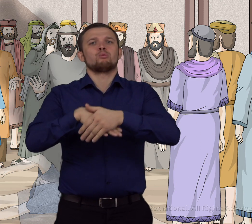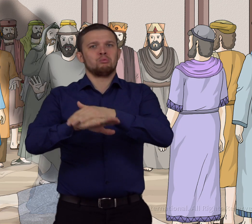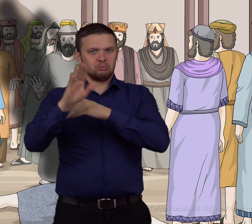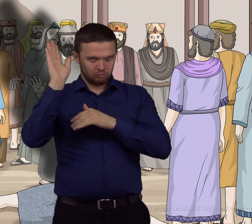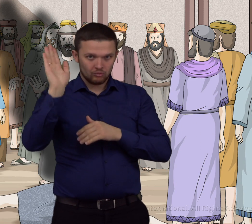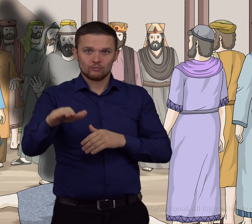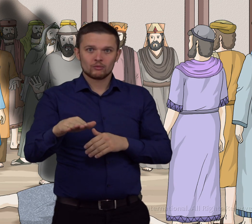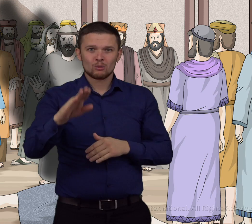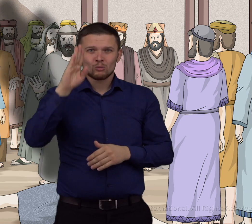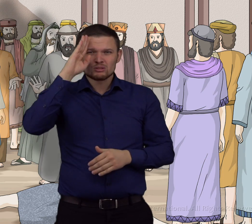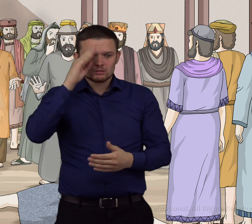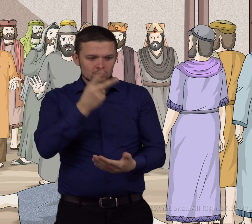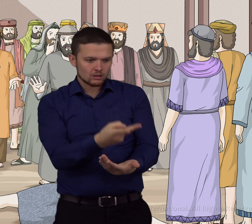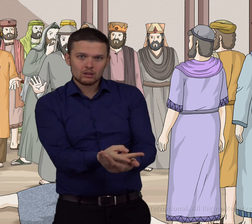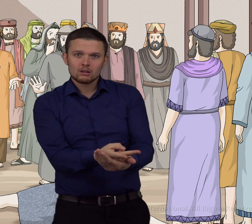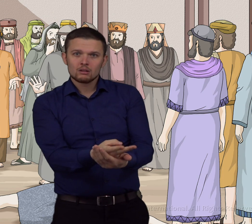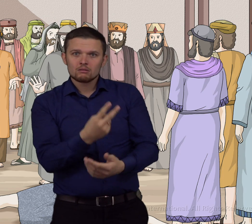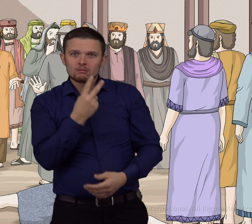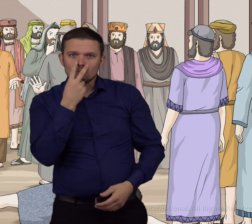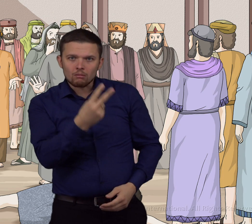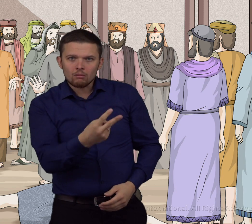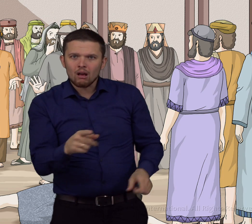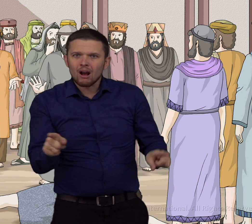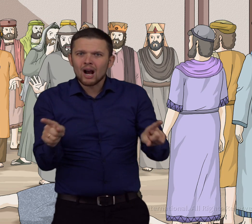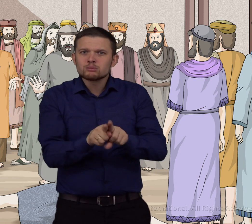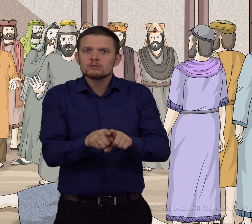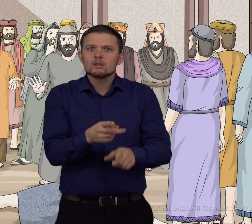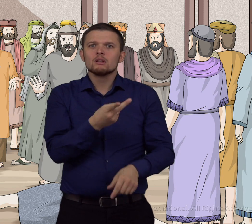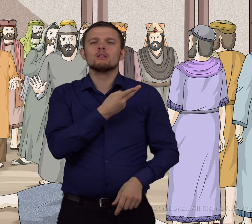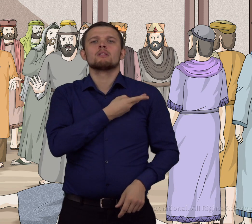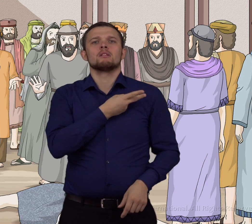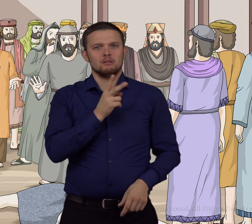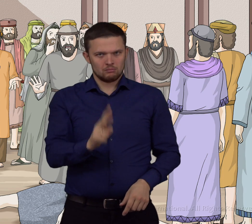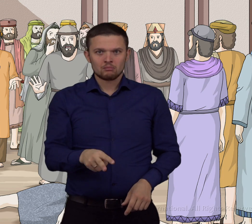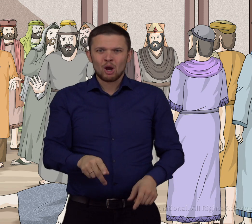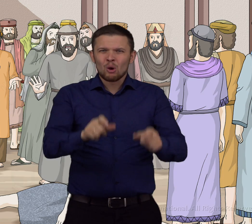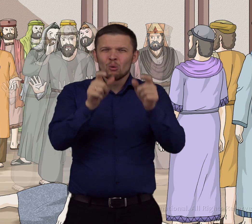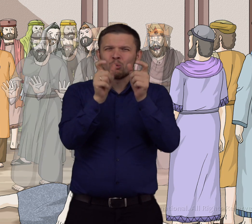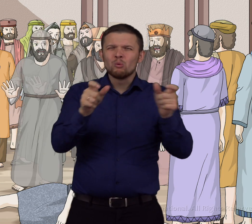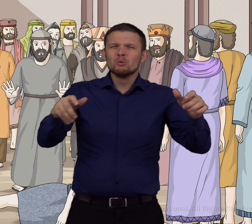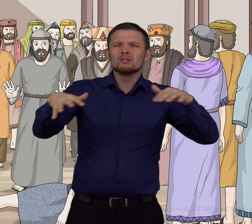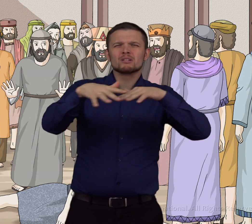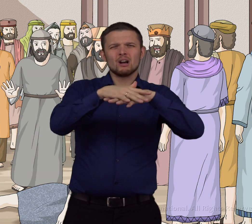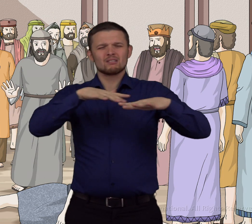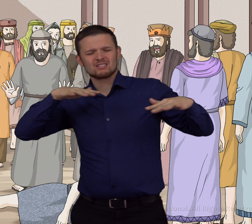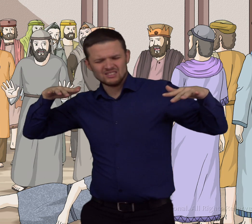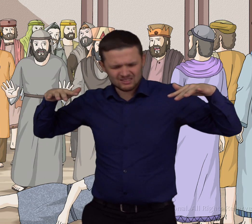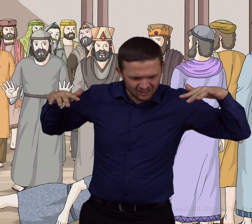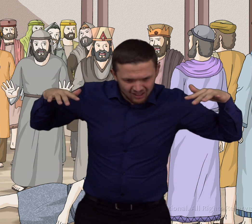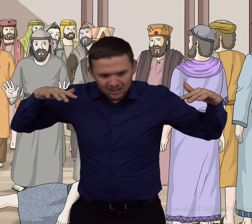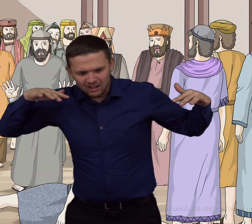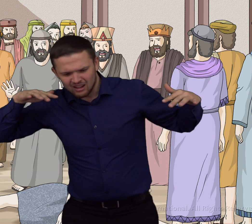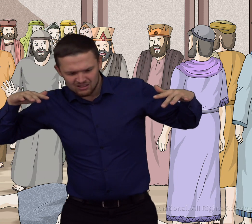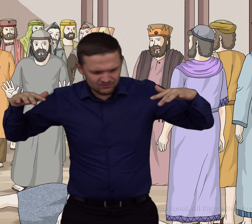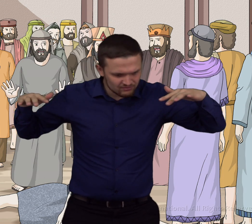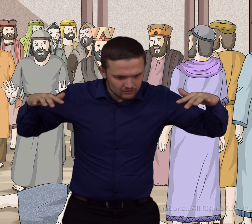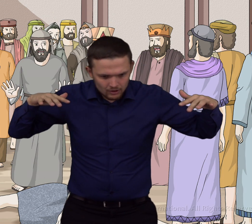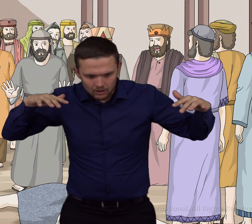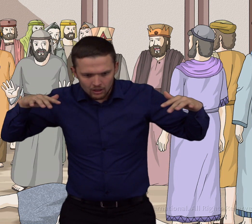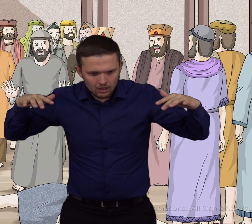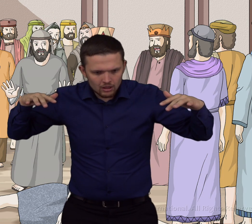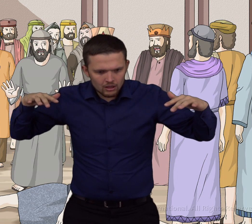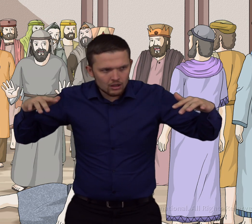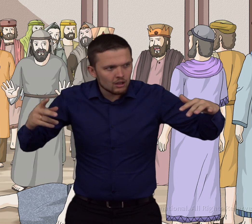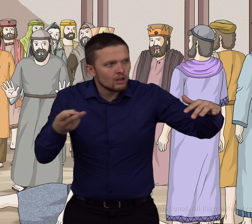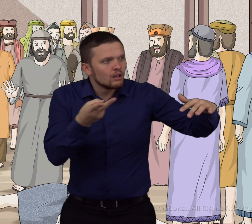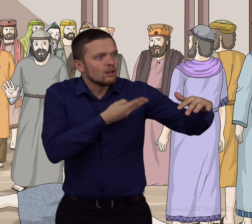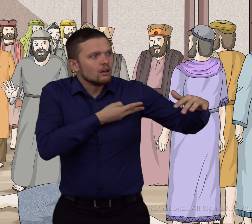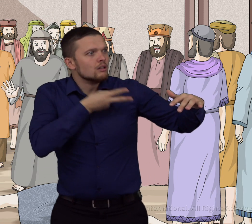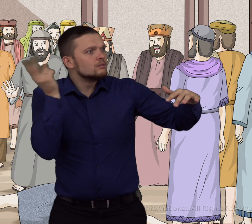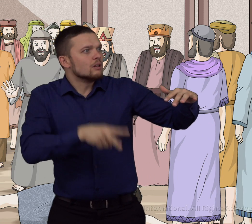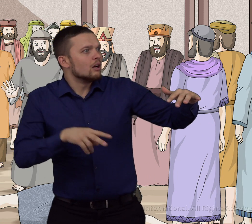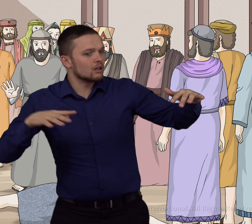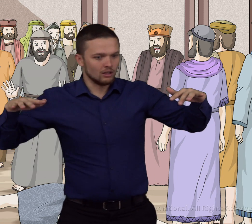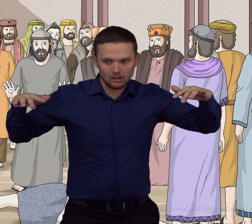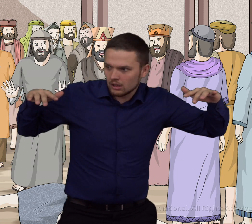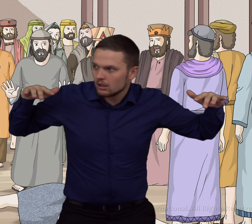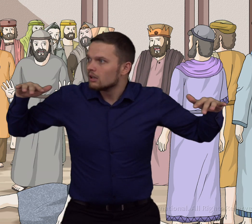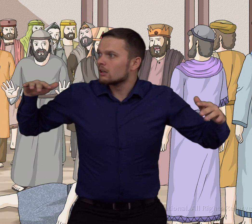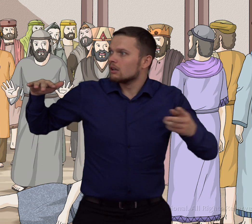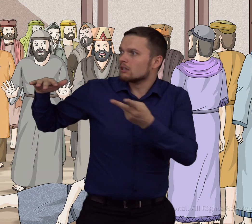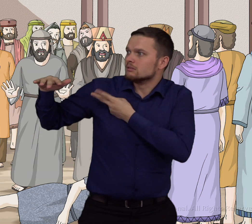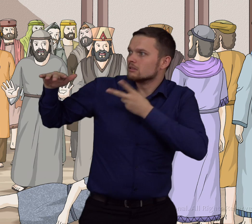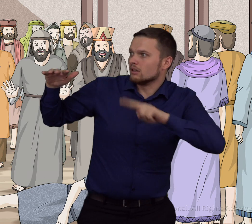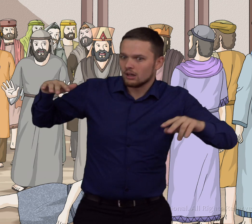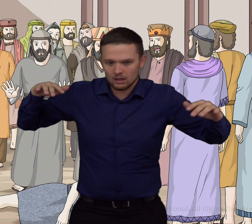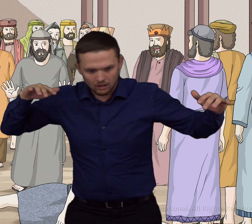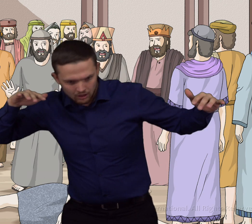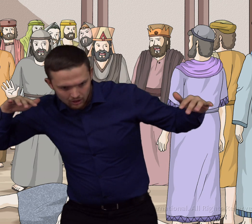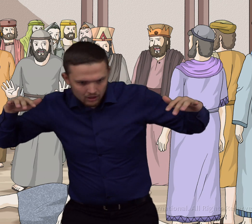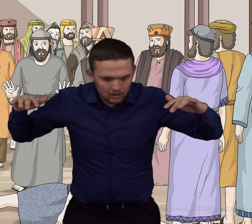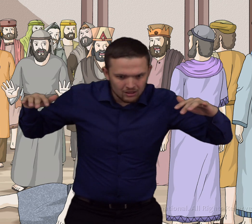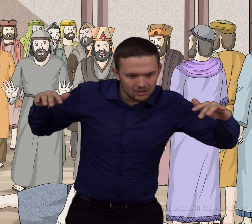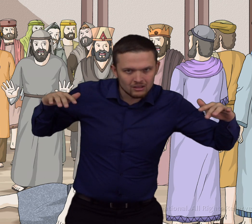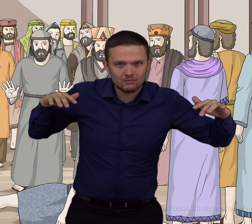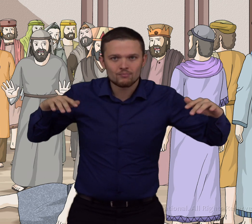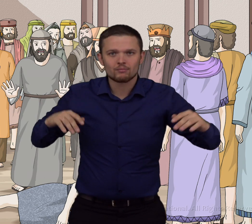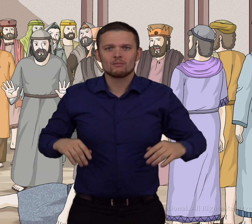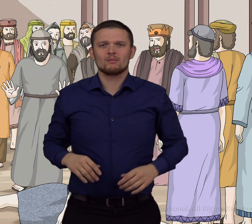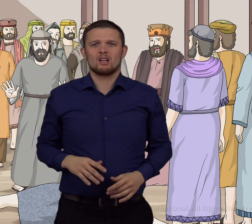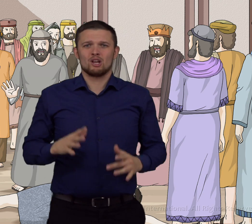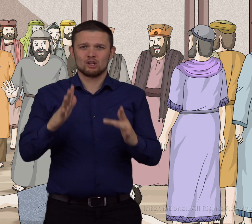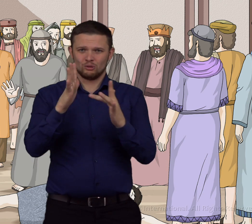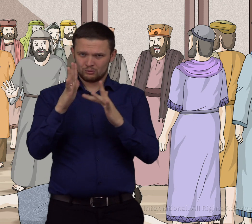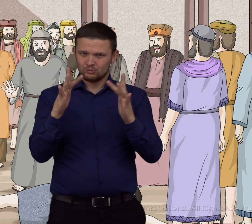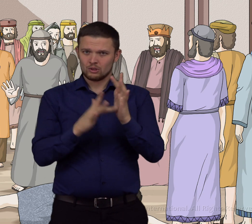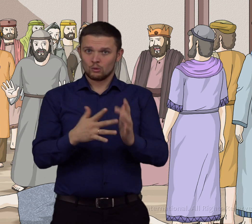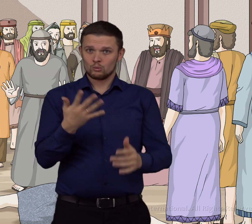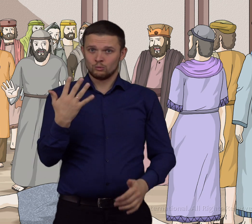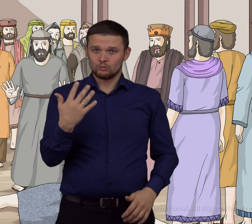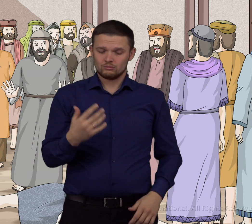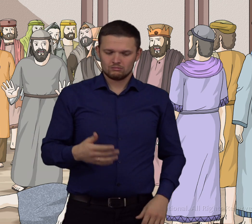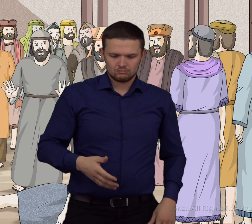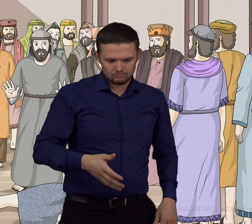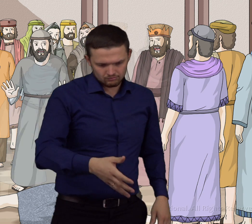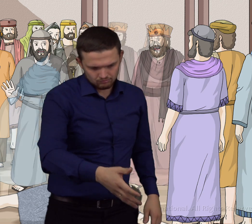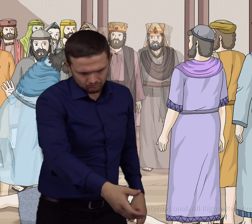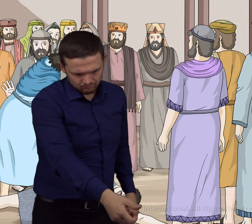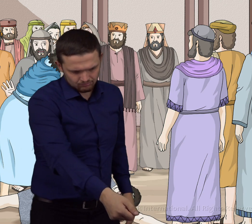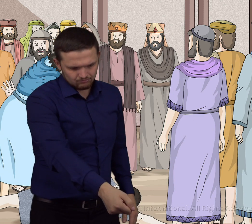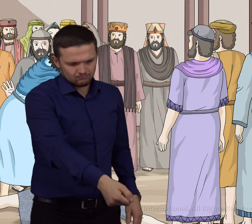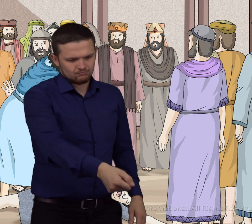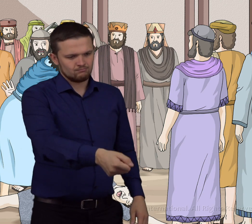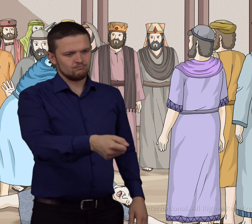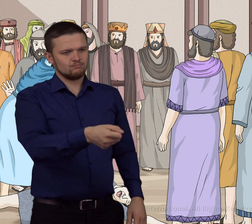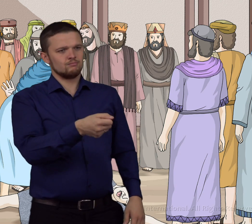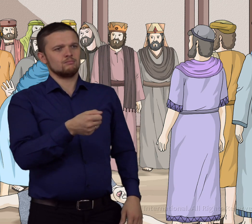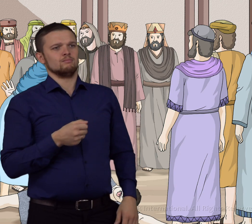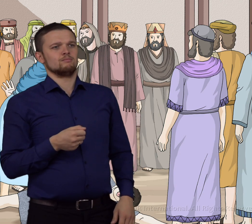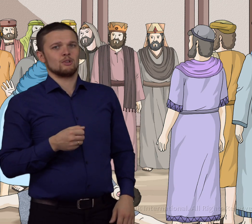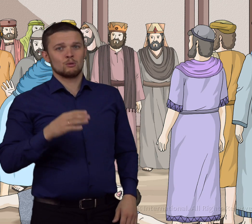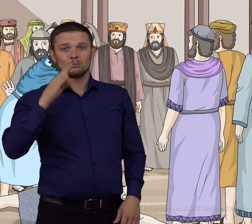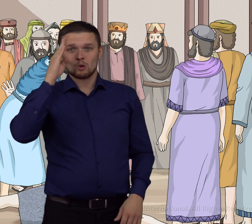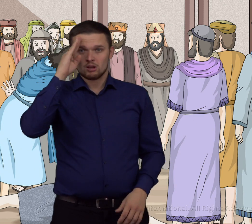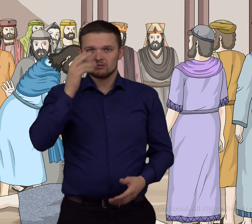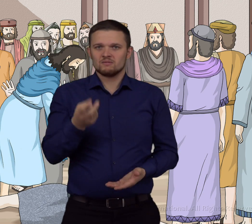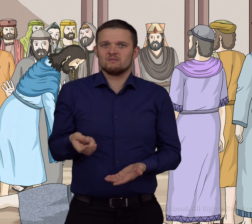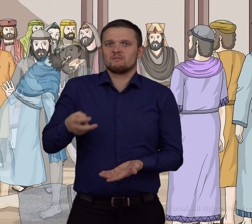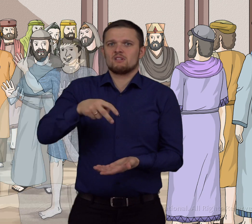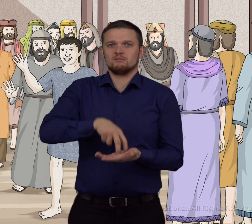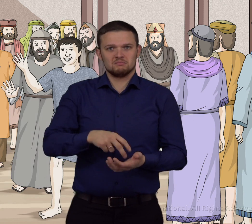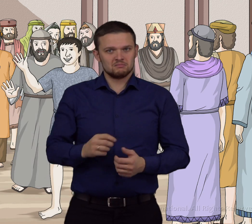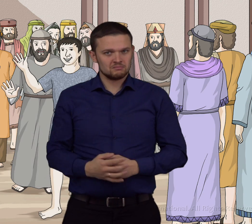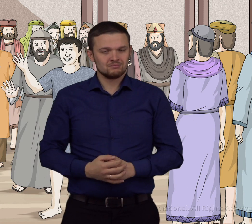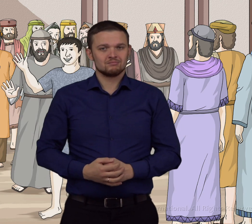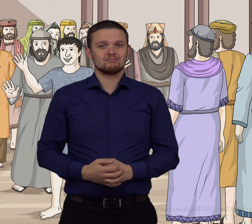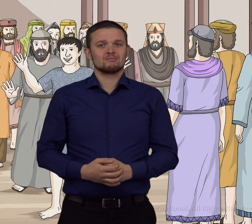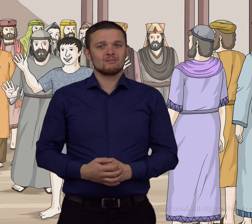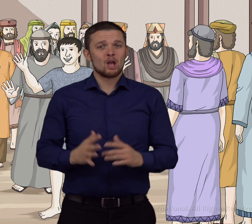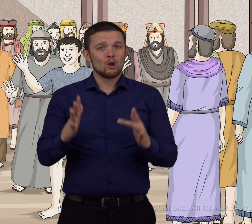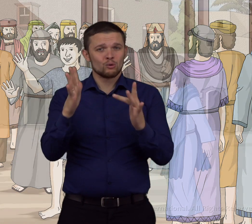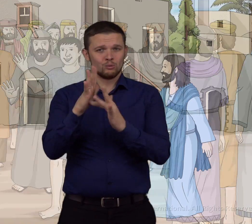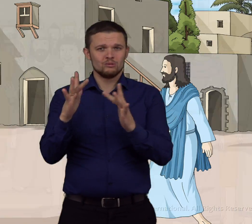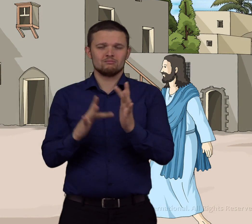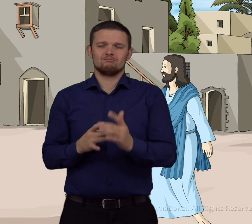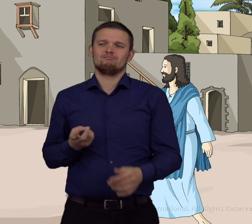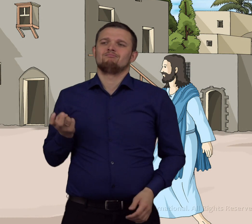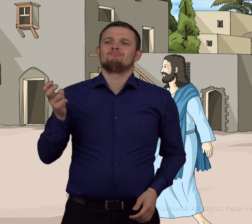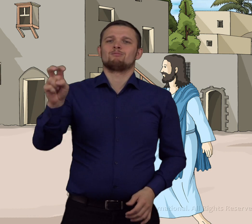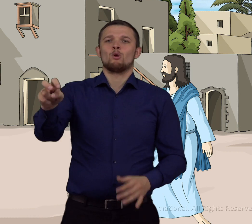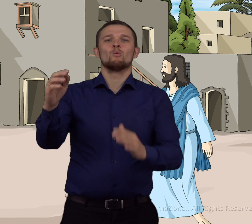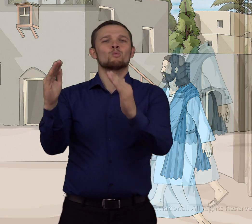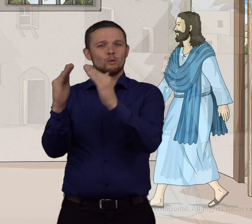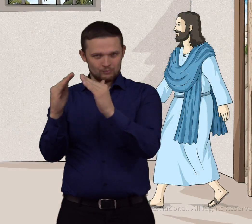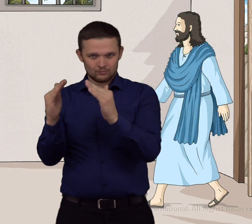The boy became like a corpse, so that many said, “He is dead.” But Jesus took him by the hand and helped him to his feet, and he stood up.